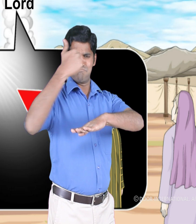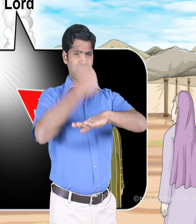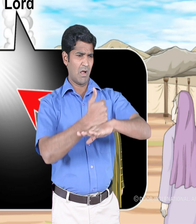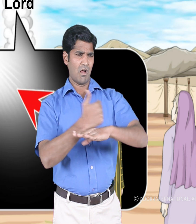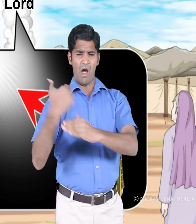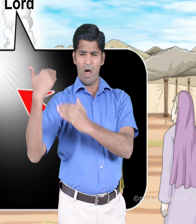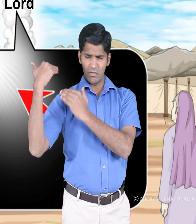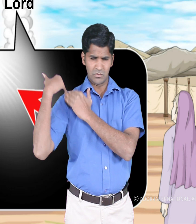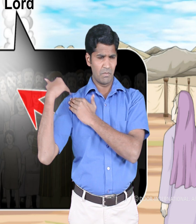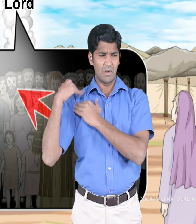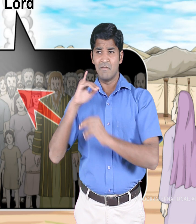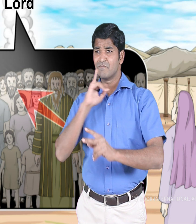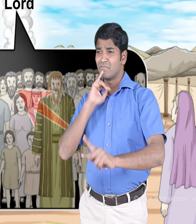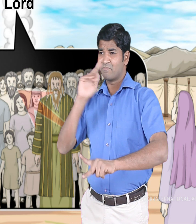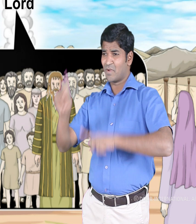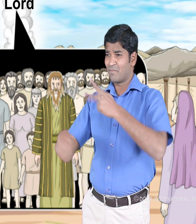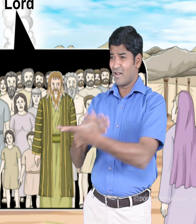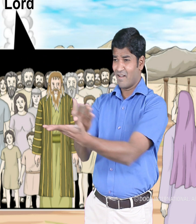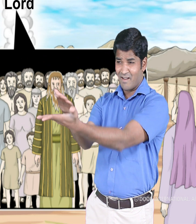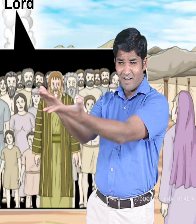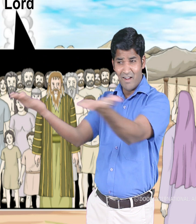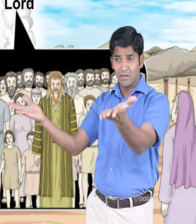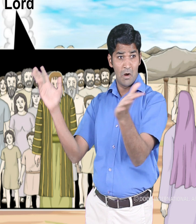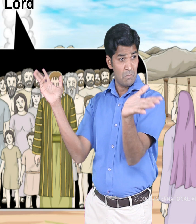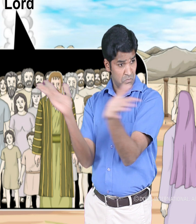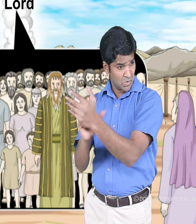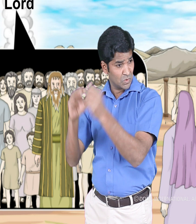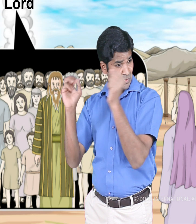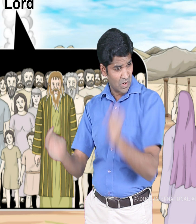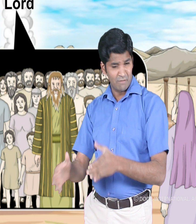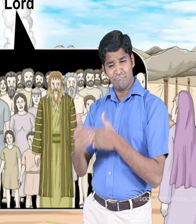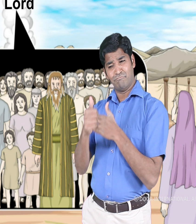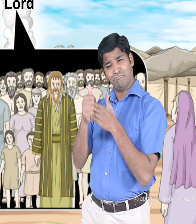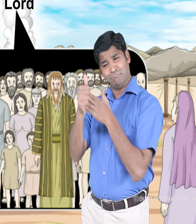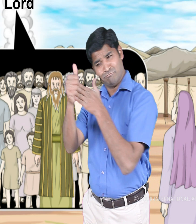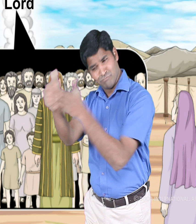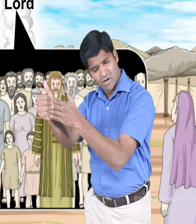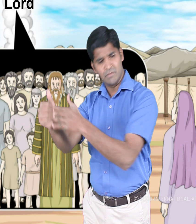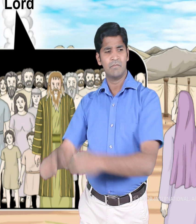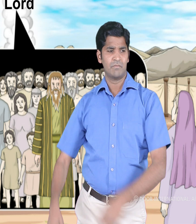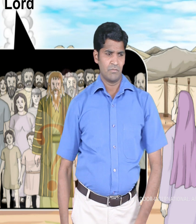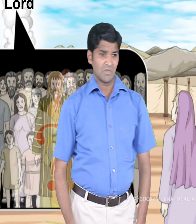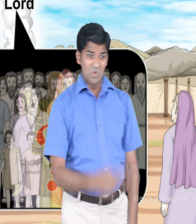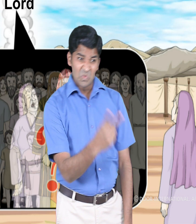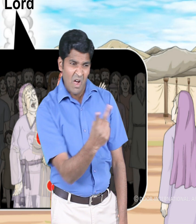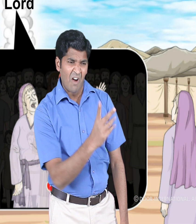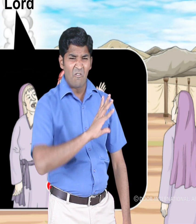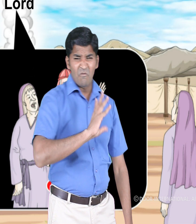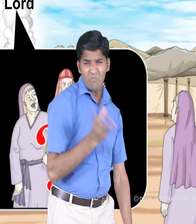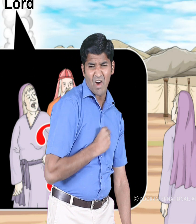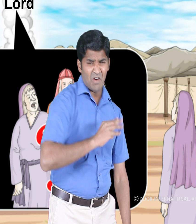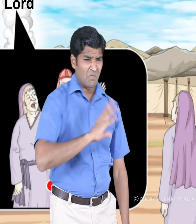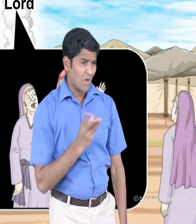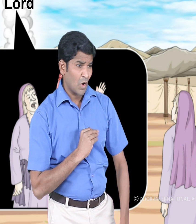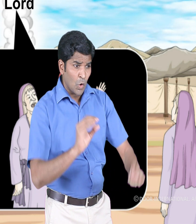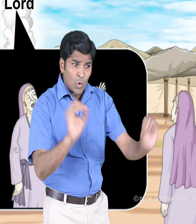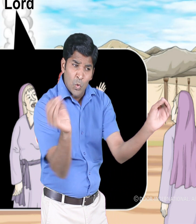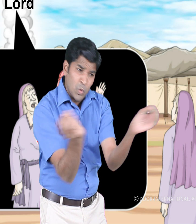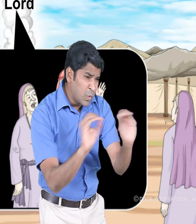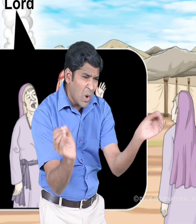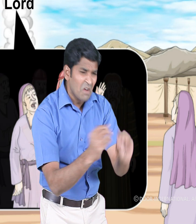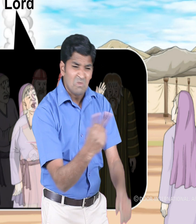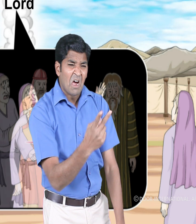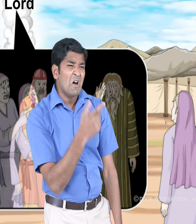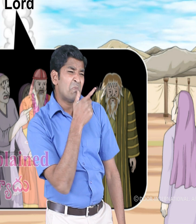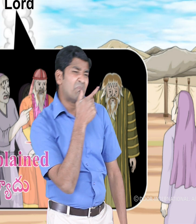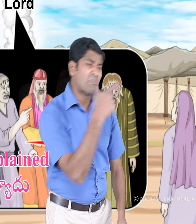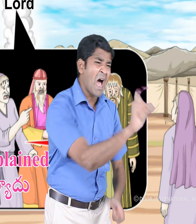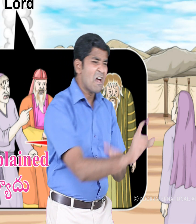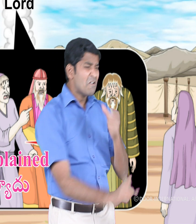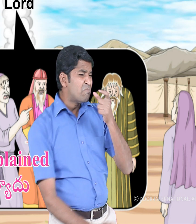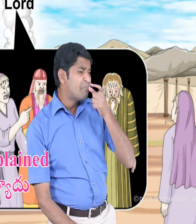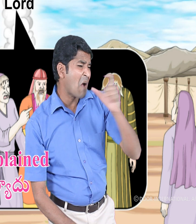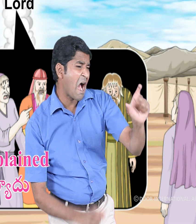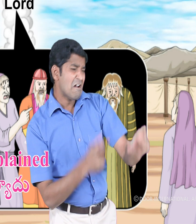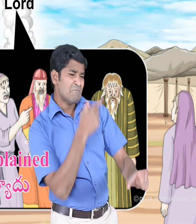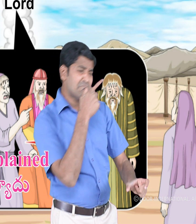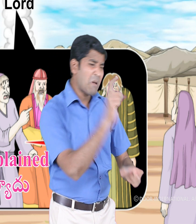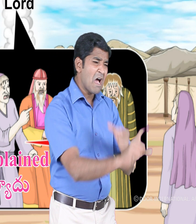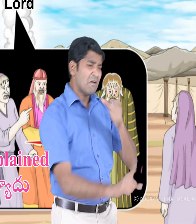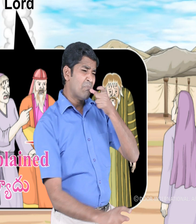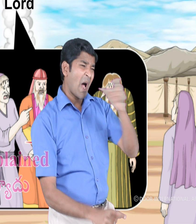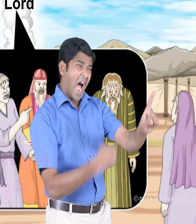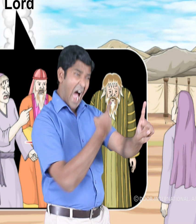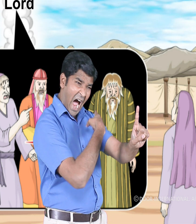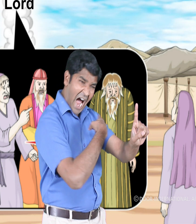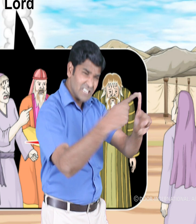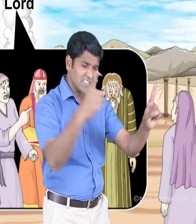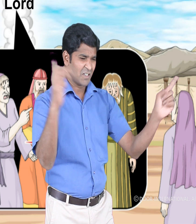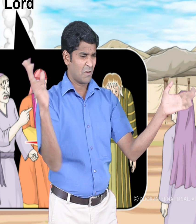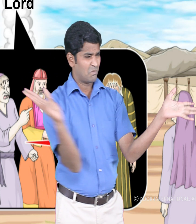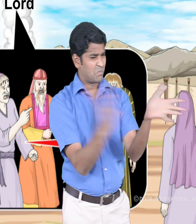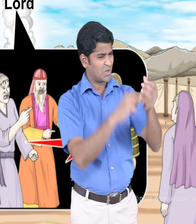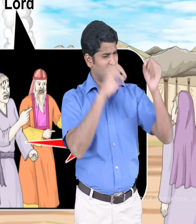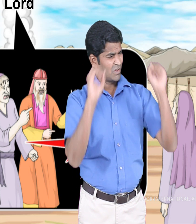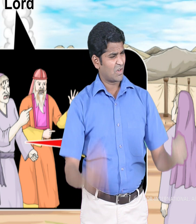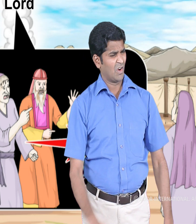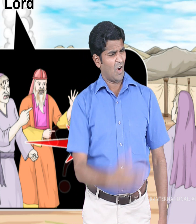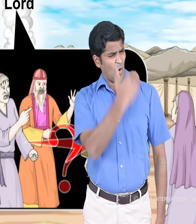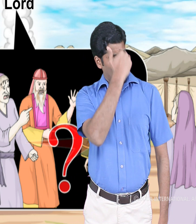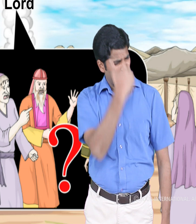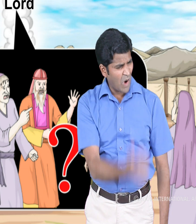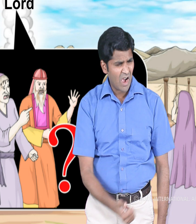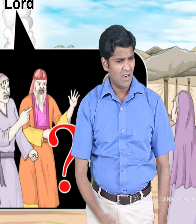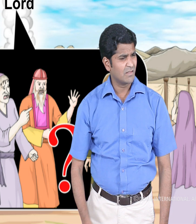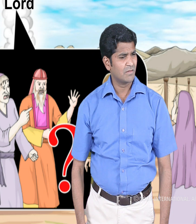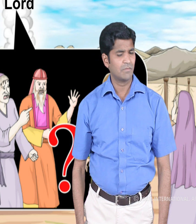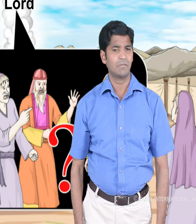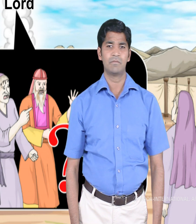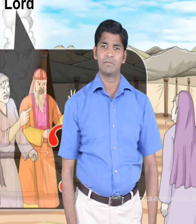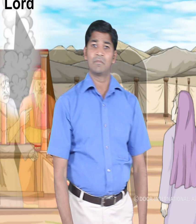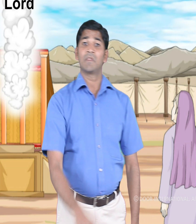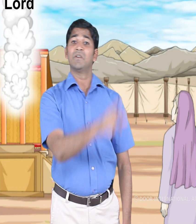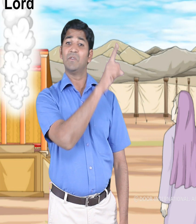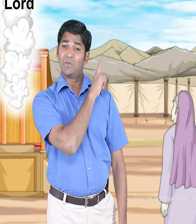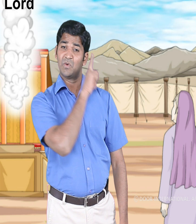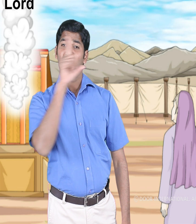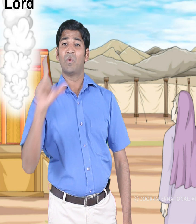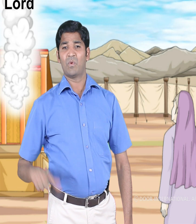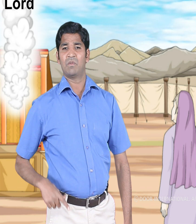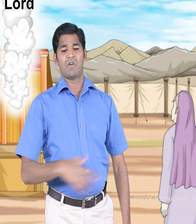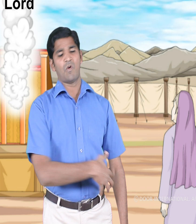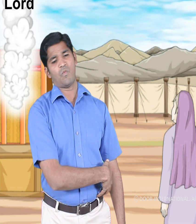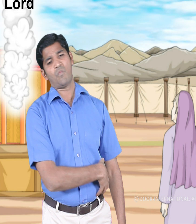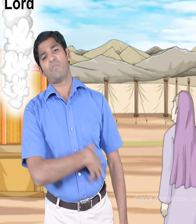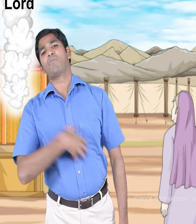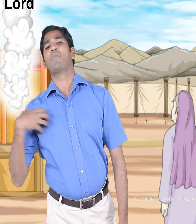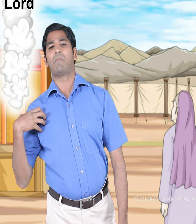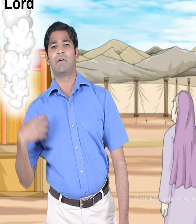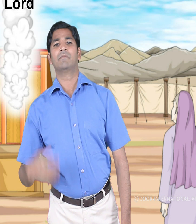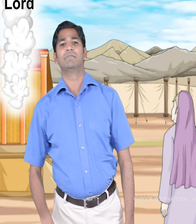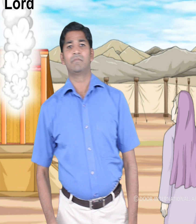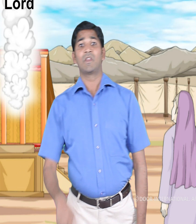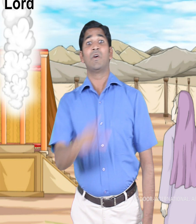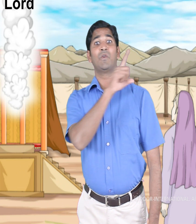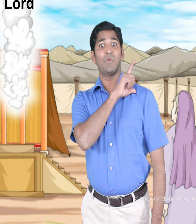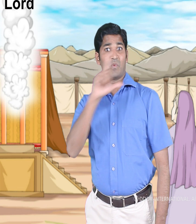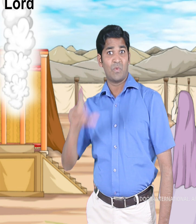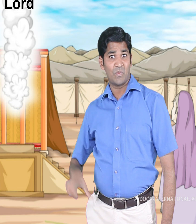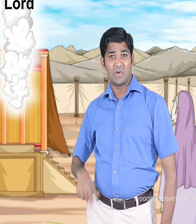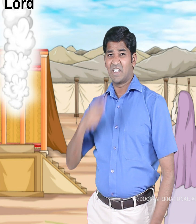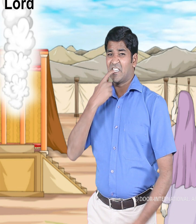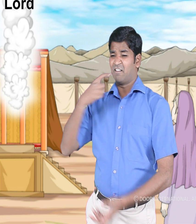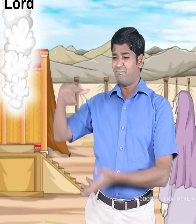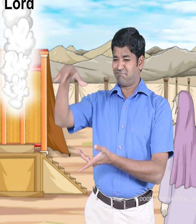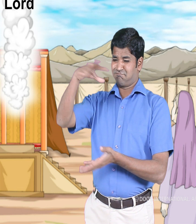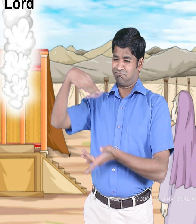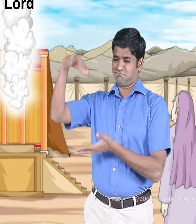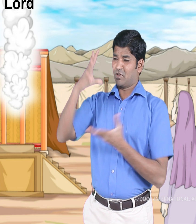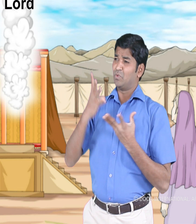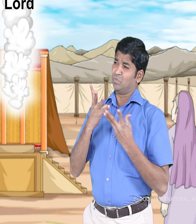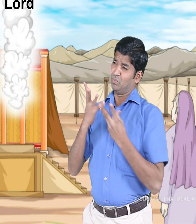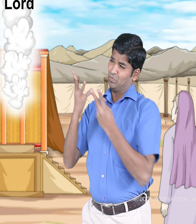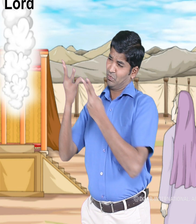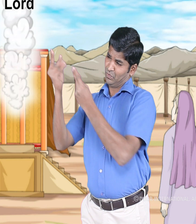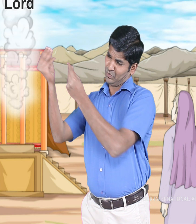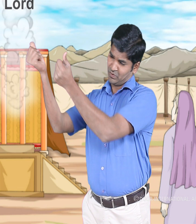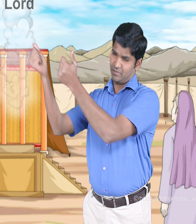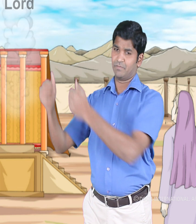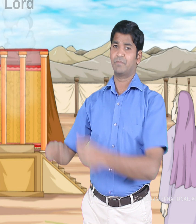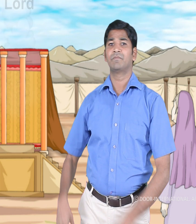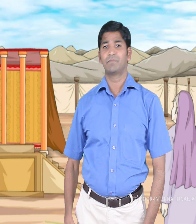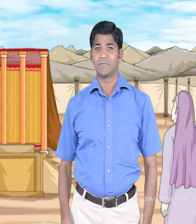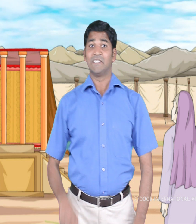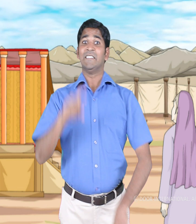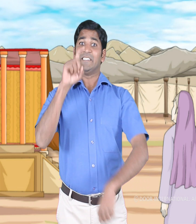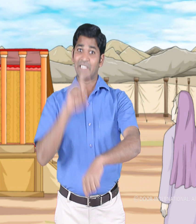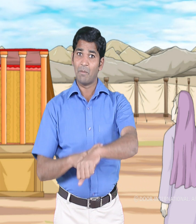he is faithful in all My house. I speak with him face to face, clearly and not in riddles; he sees the form of the LORD.